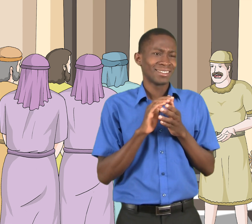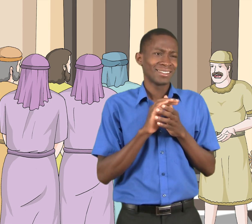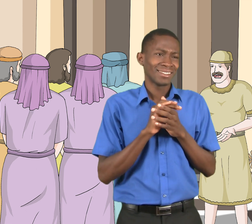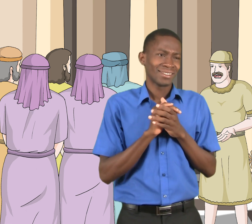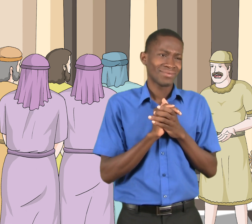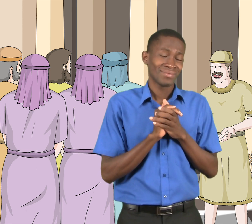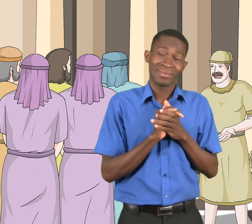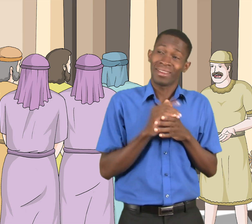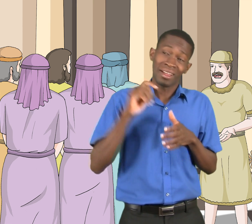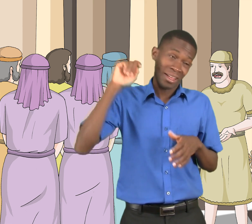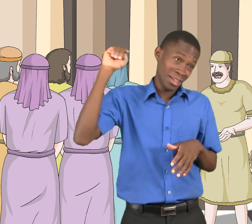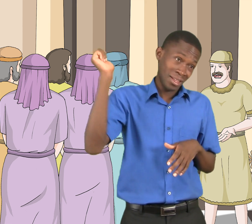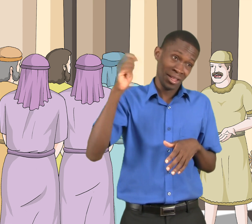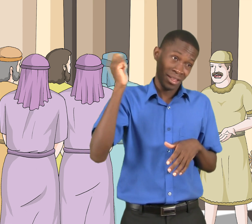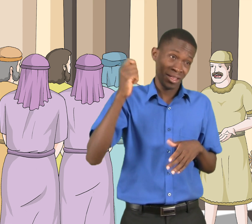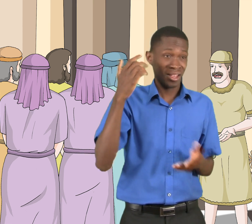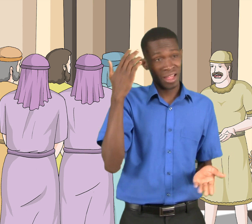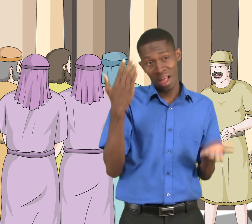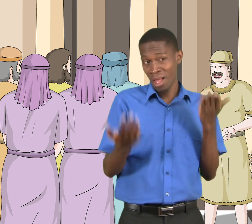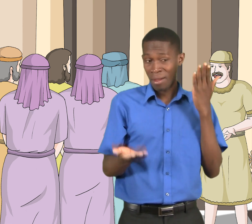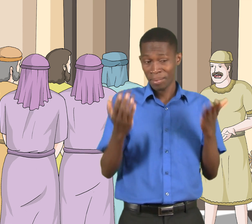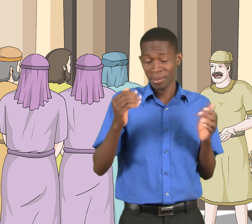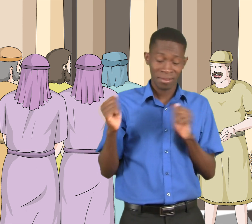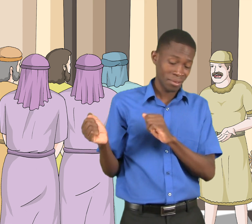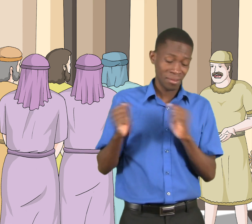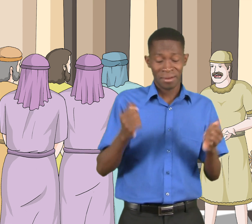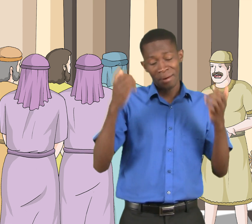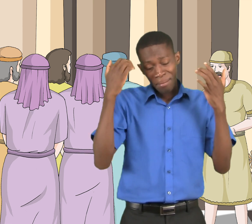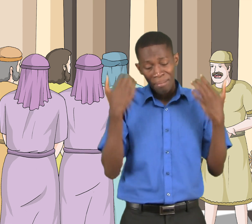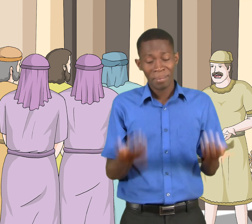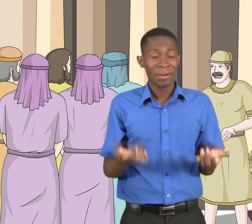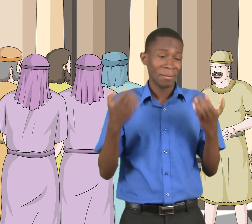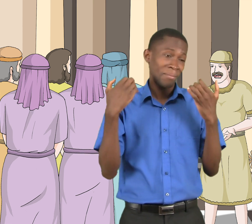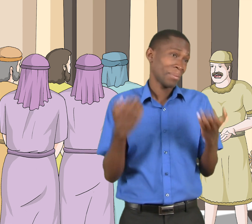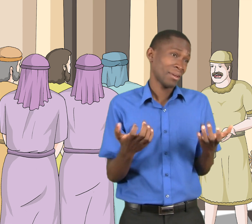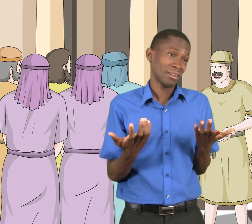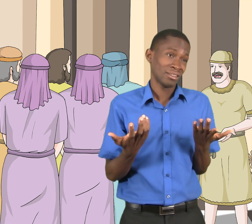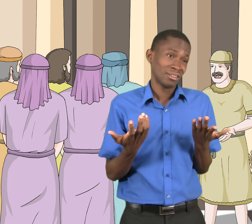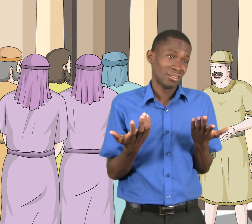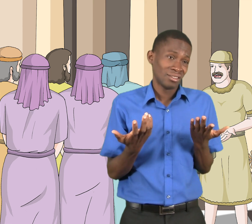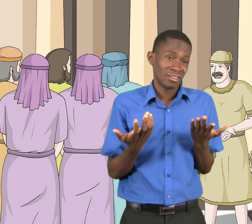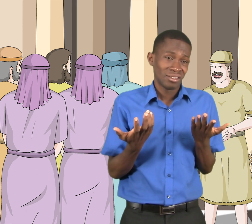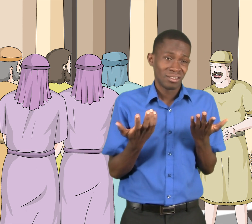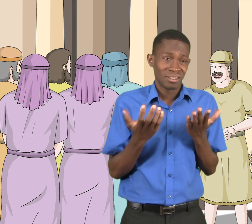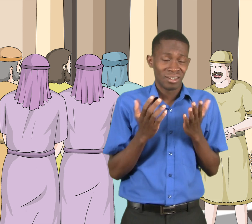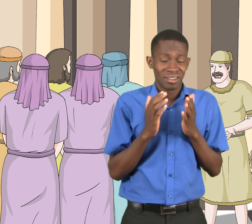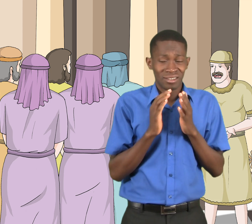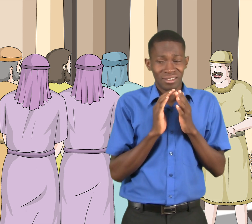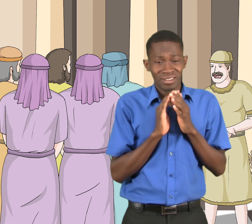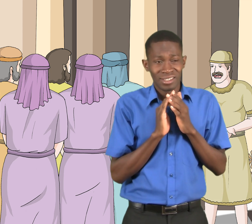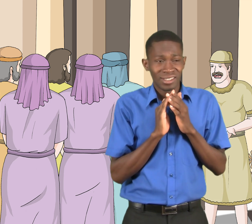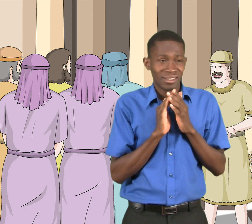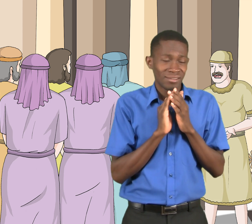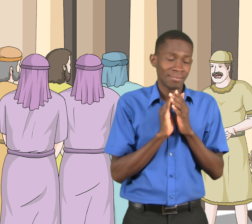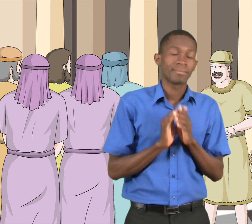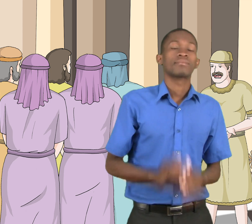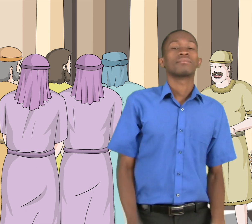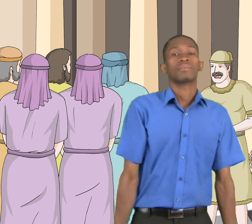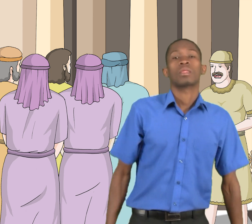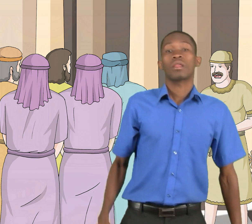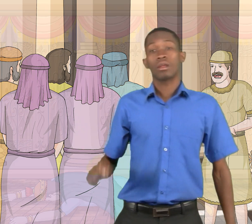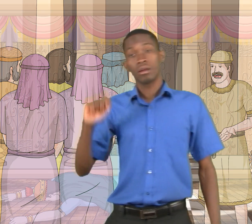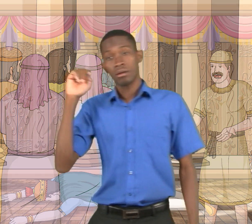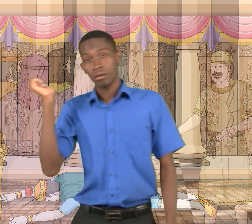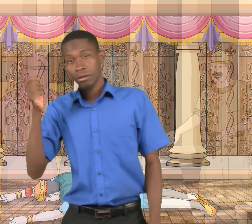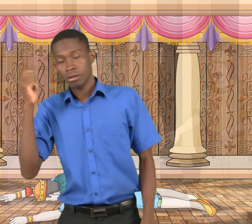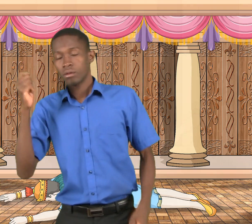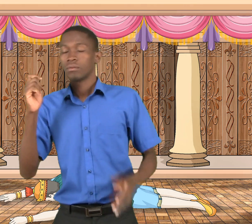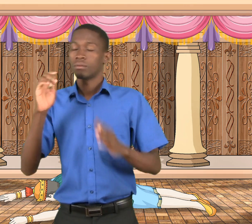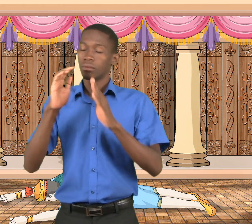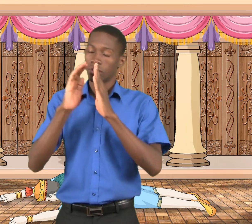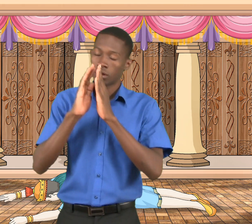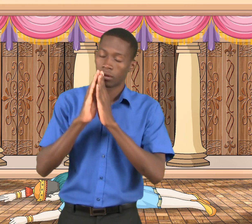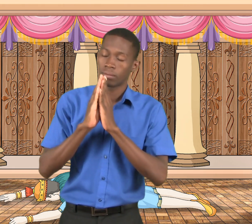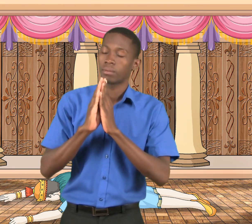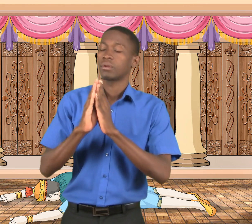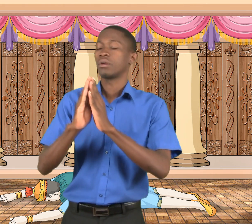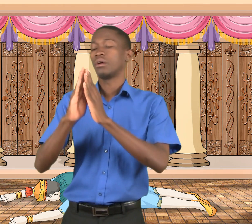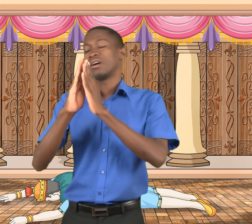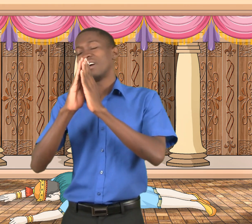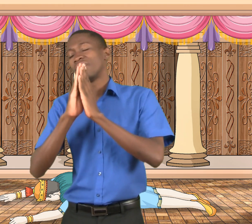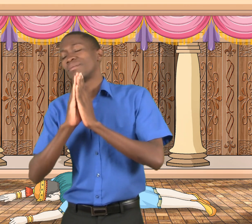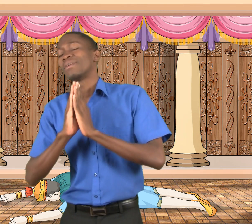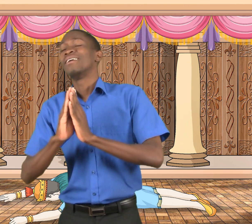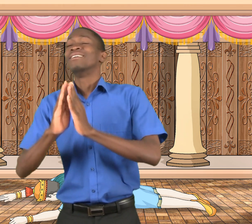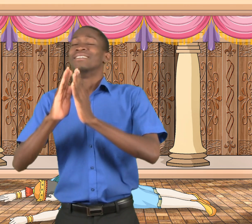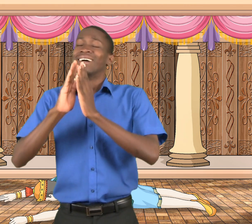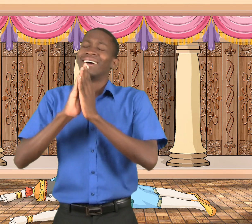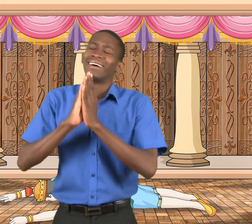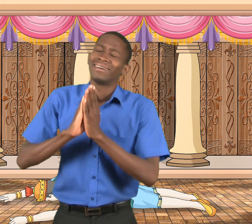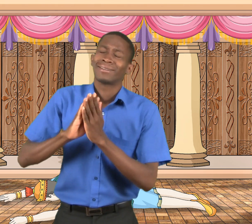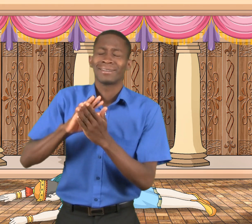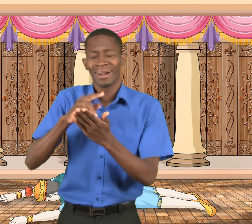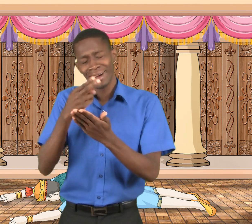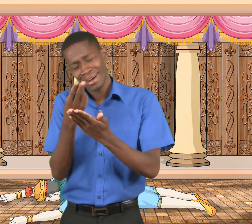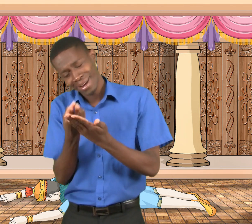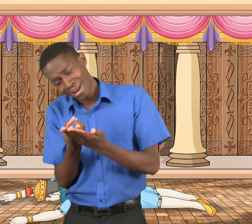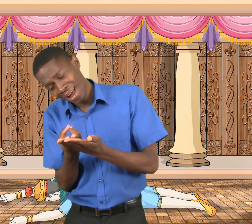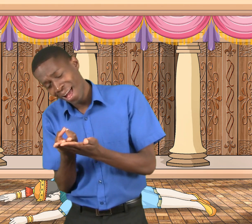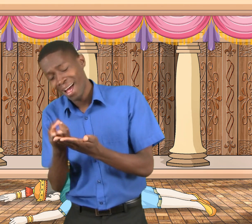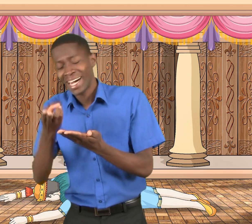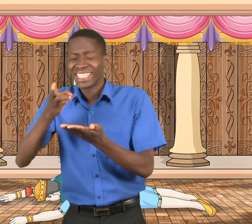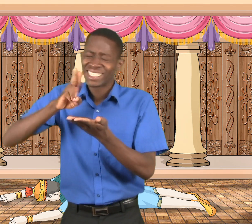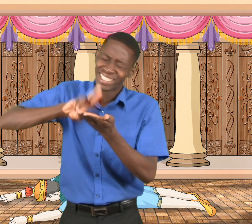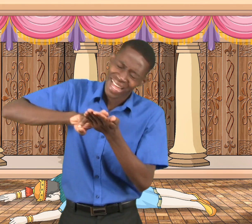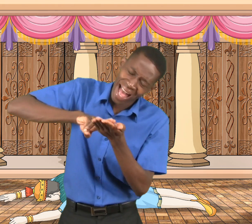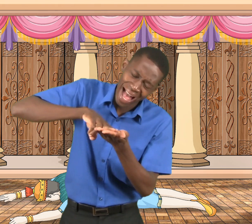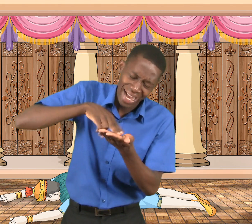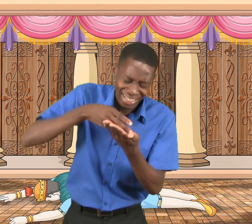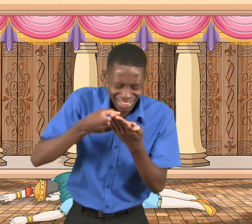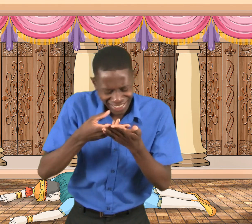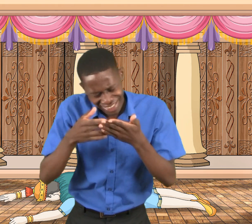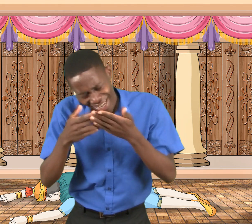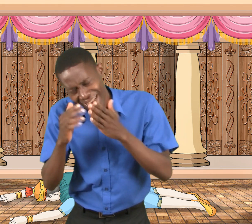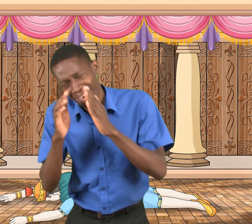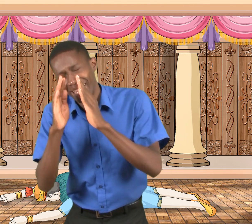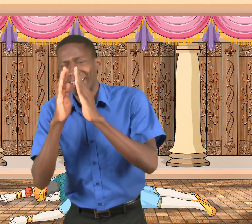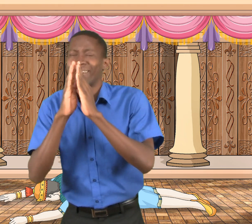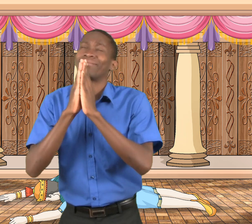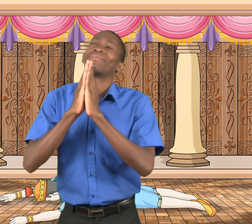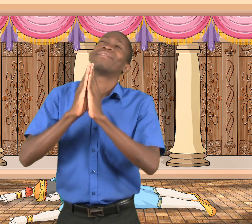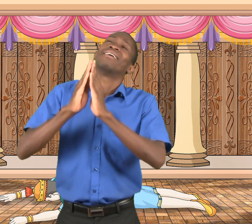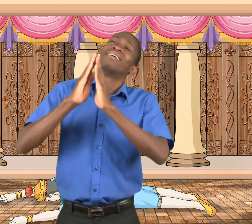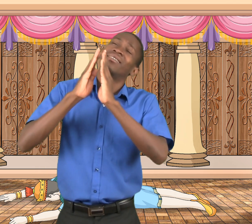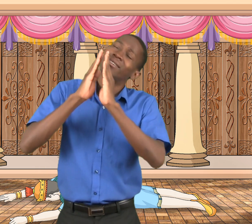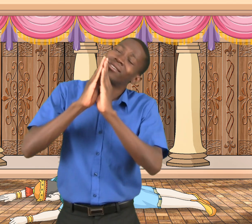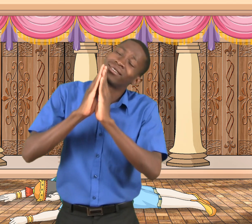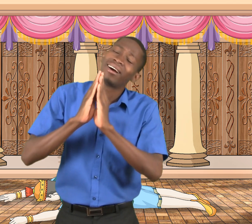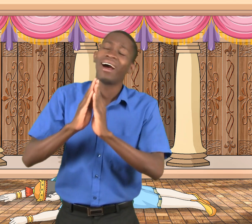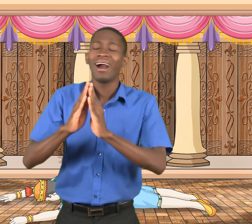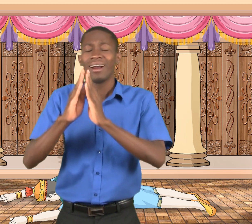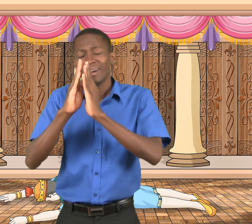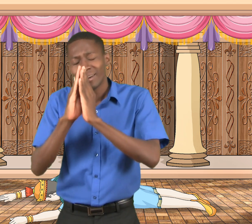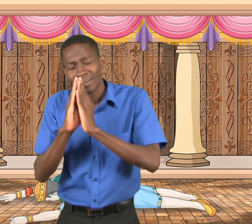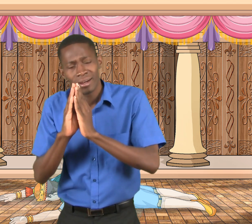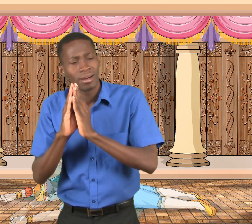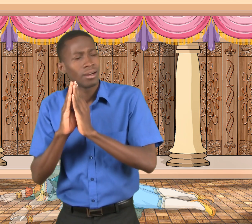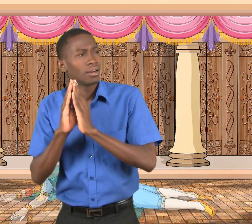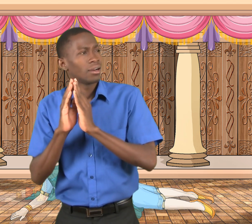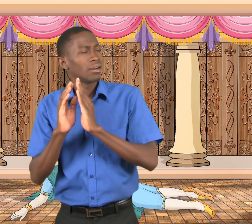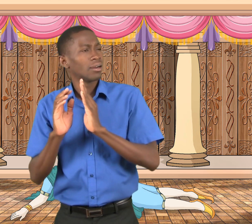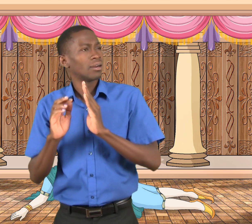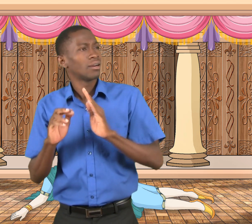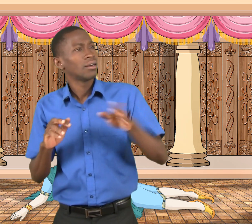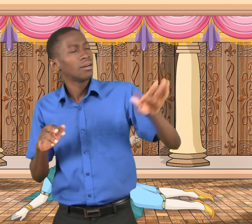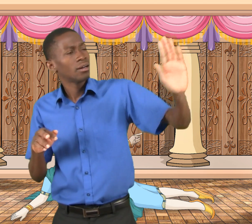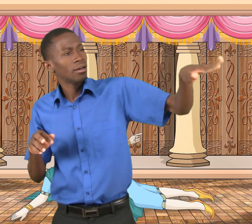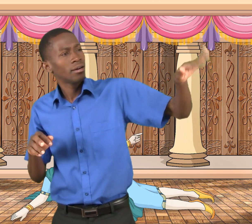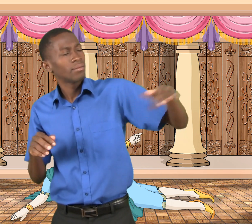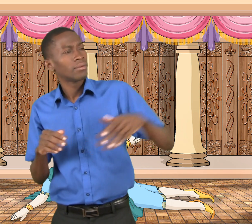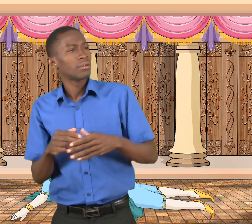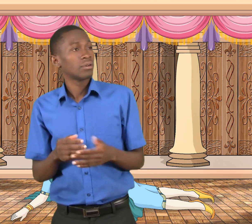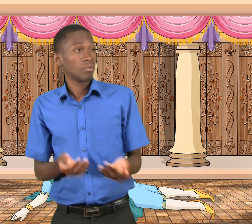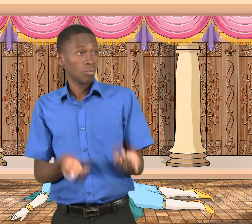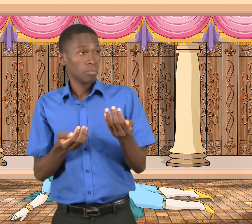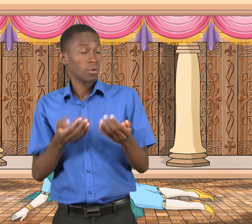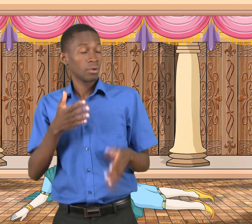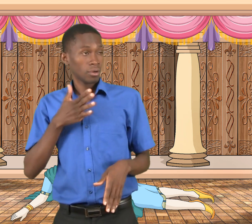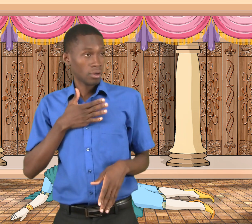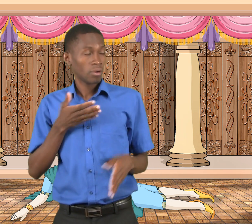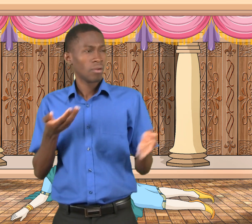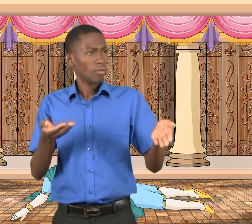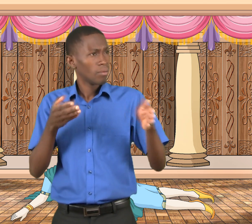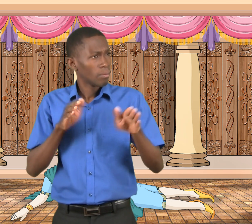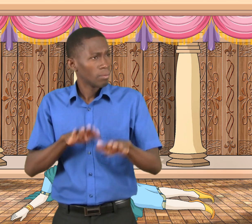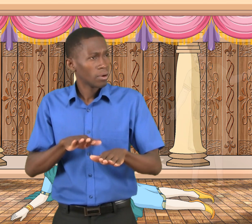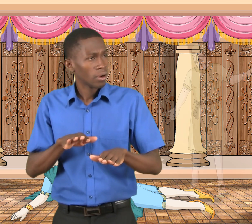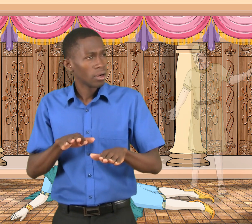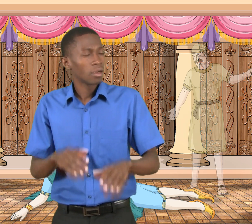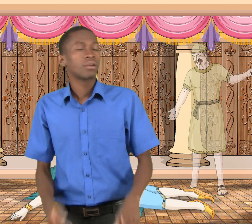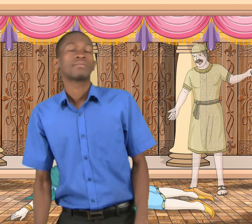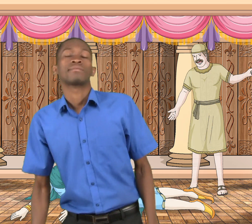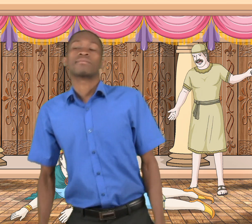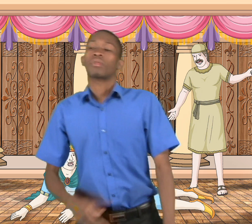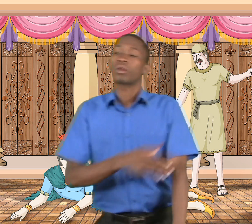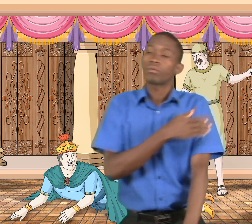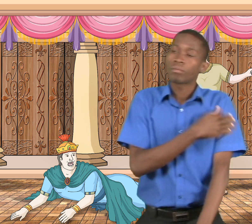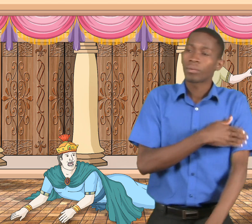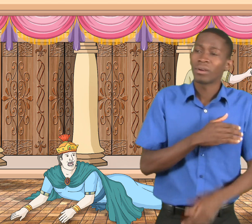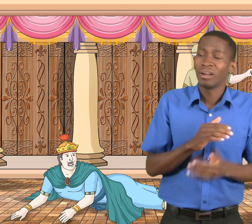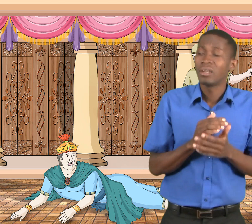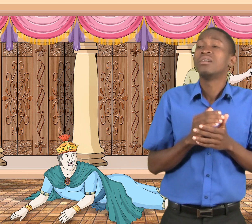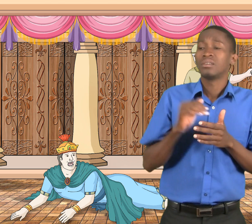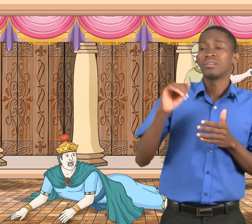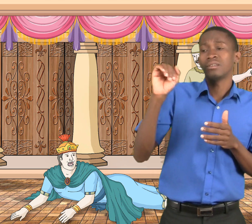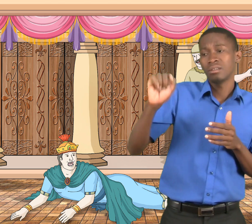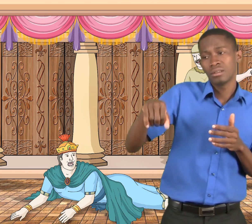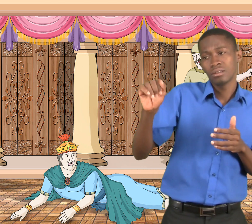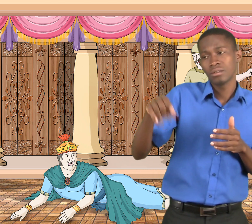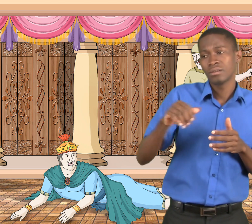So how can we tell him the child is dead? He may even harm himself.”